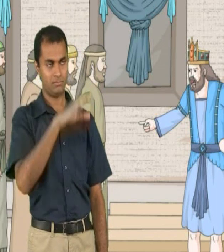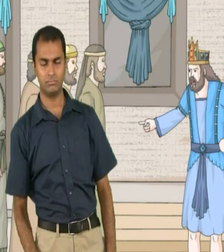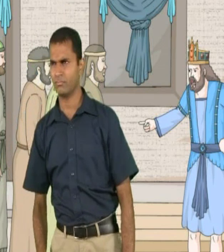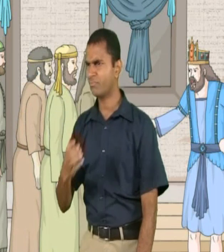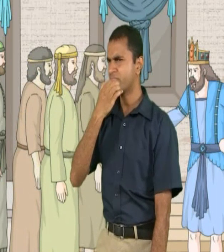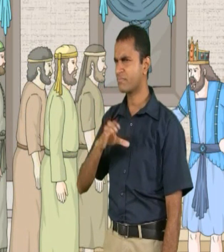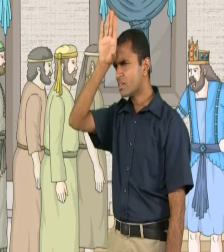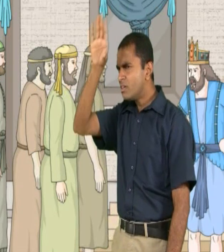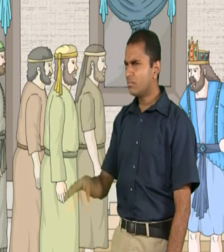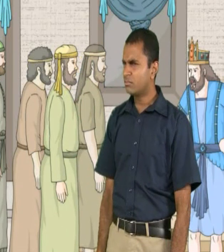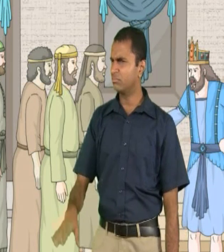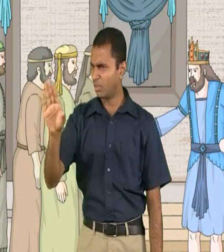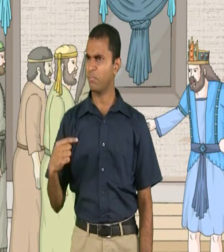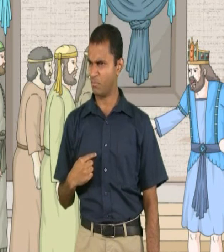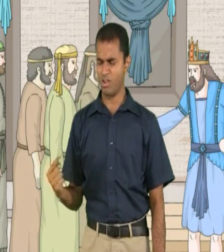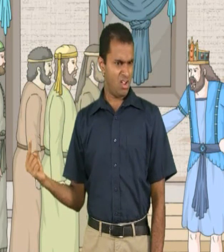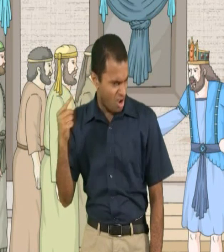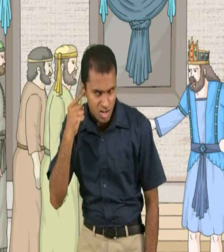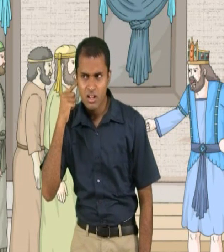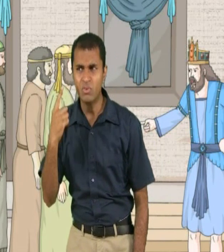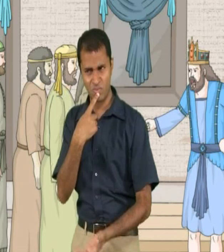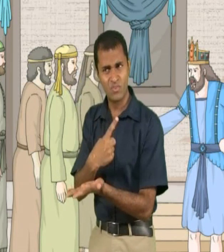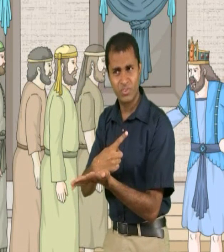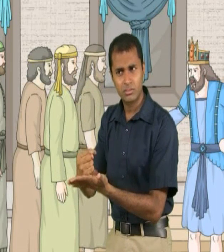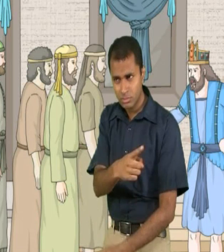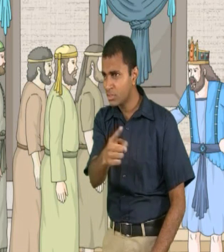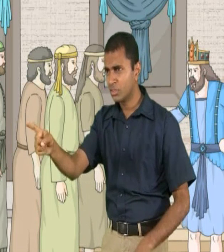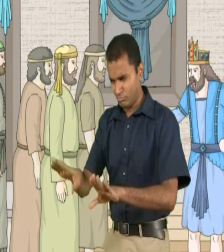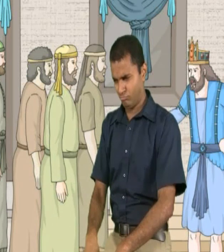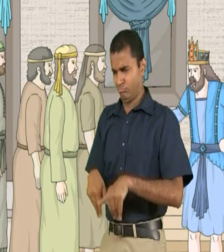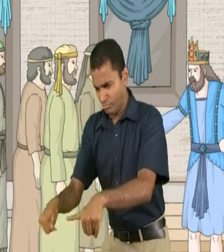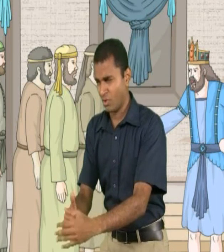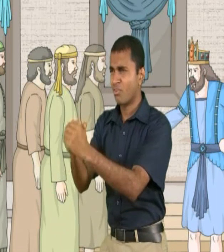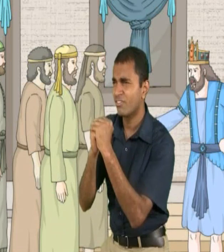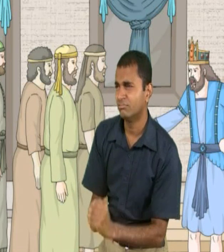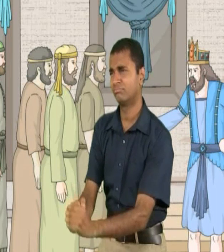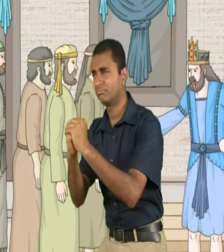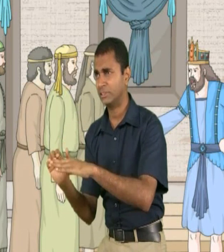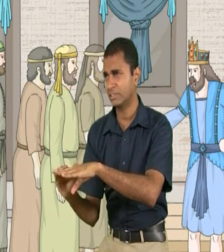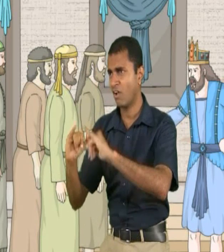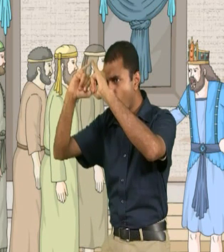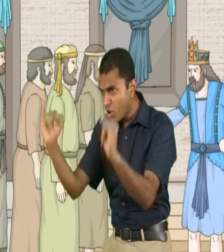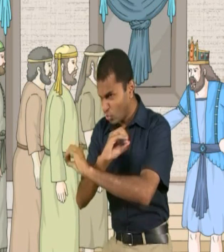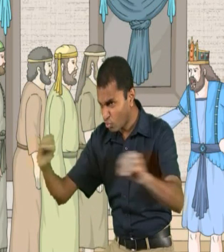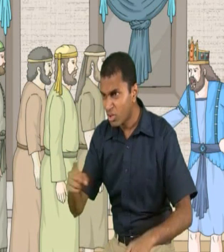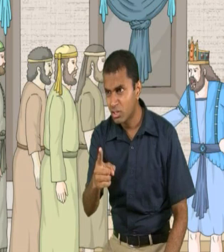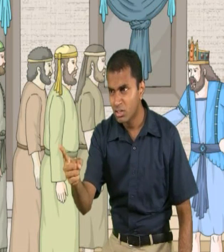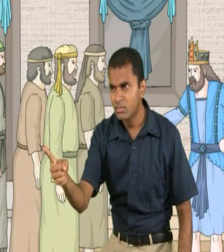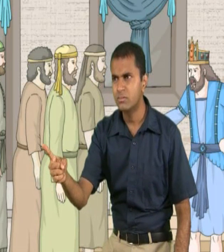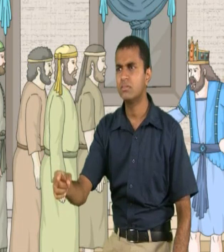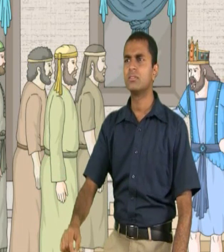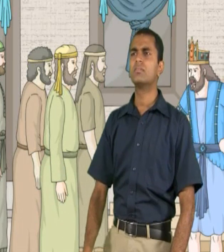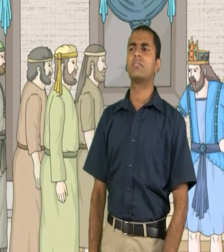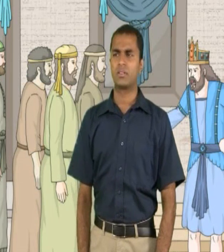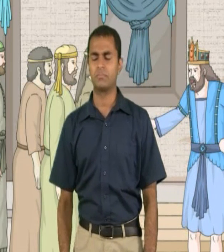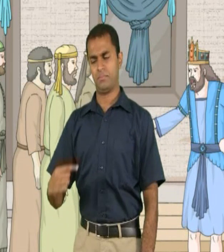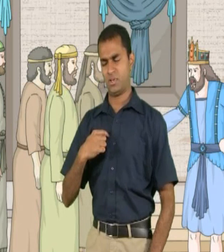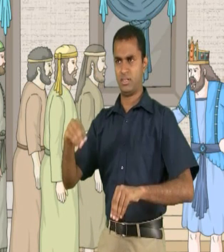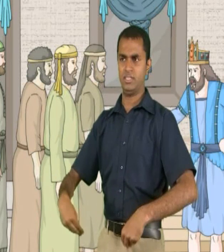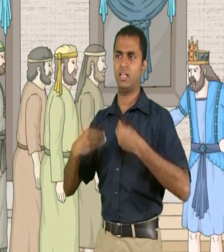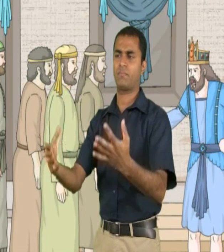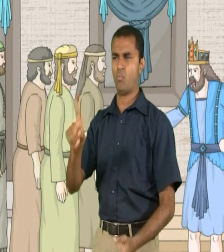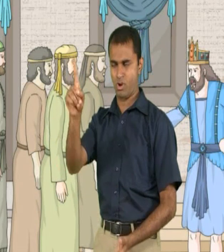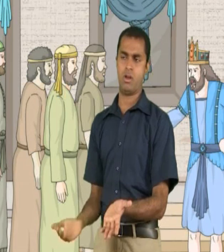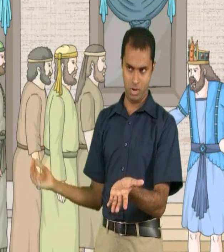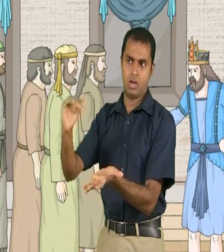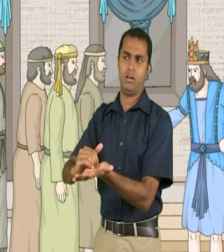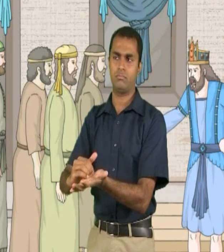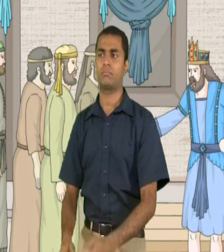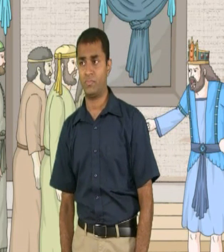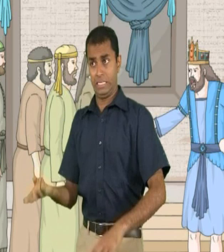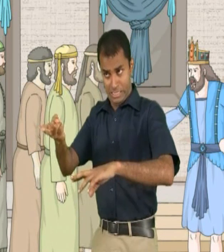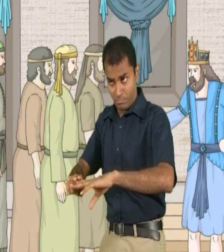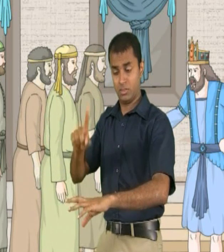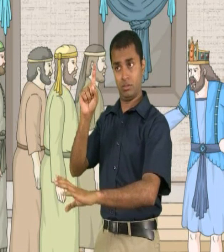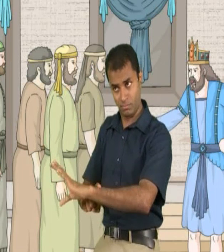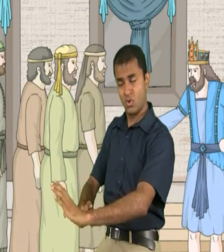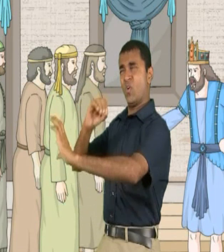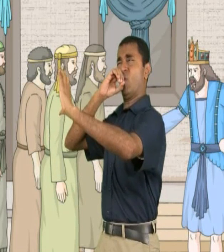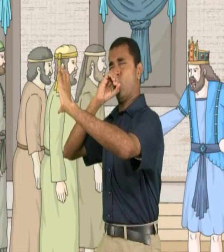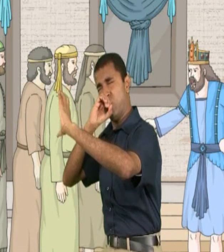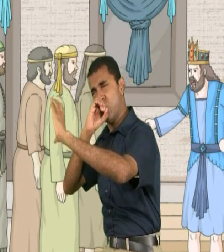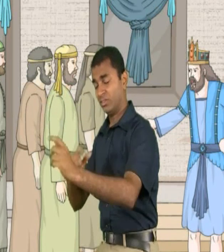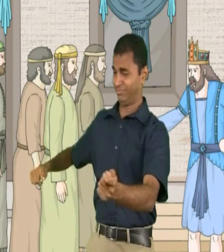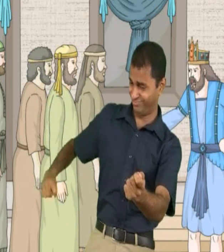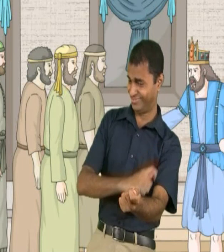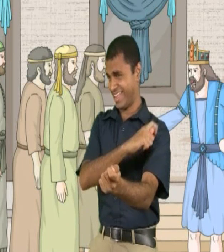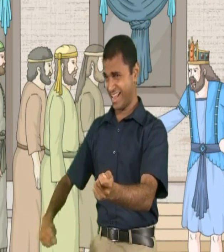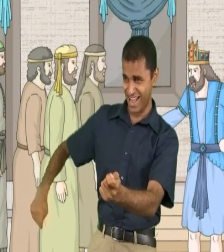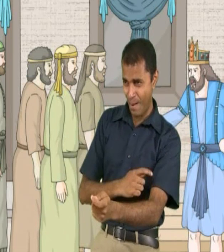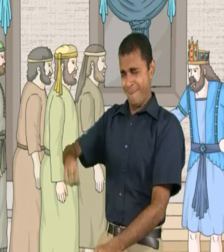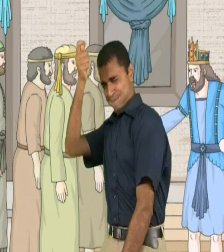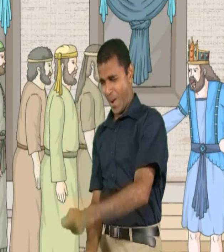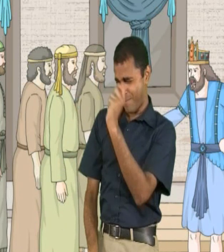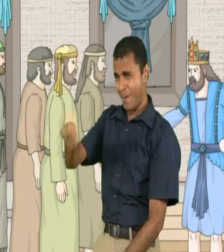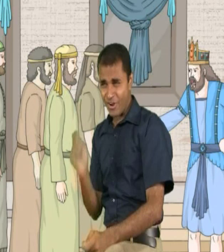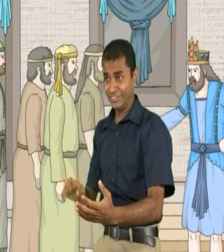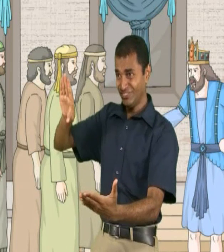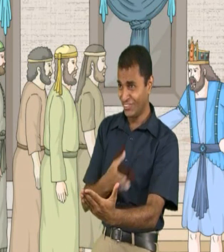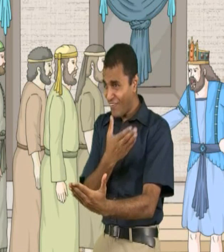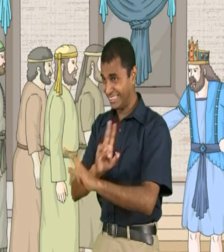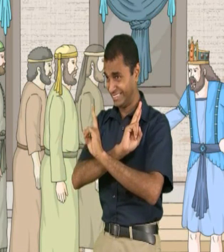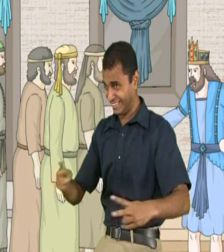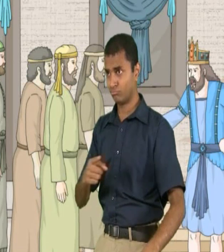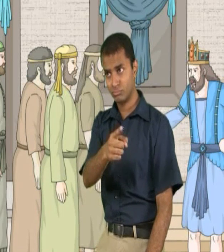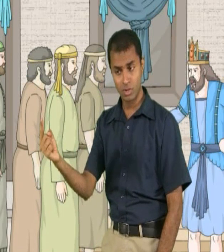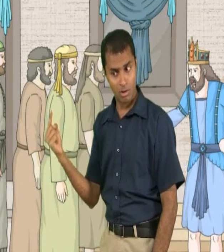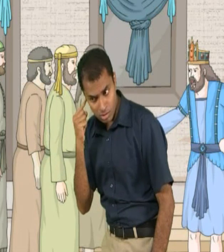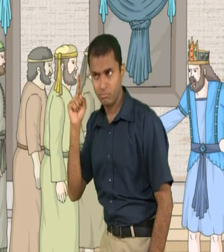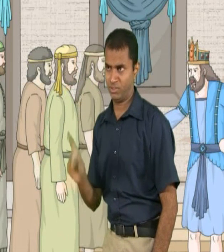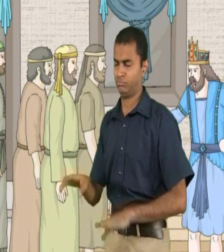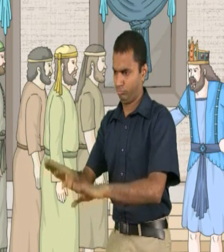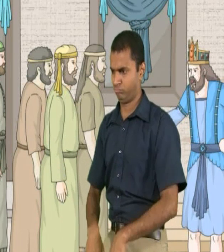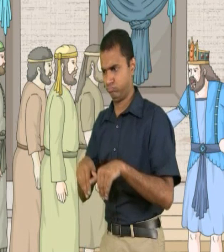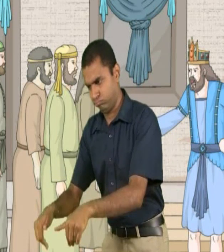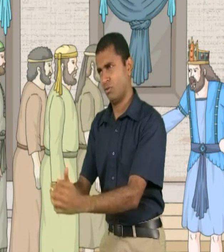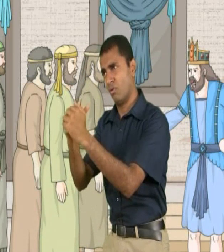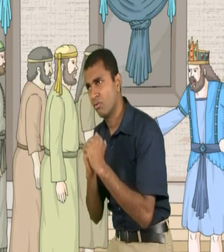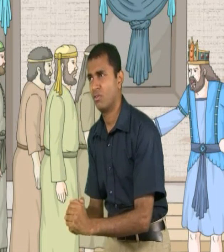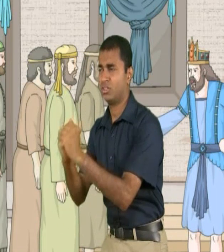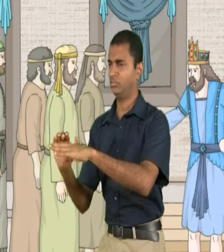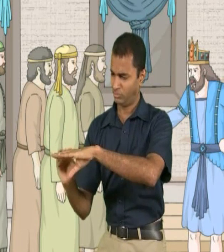So these men were brought before the king, and Nebuchadnezzar said to them, “Shadrach, Meshach, and Abednego, is it true that you do not serve my gods or worship the golden statue I have set up?